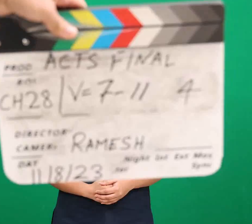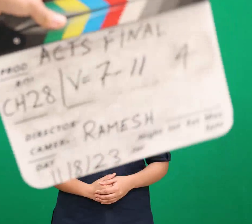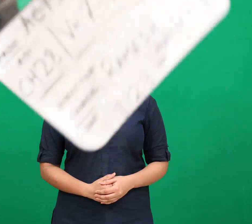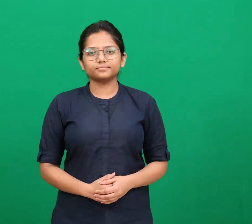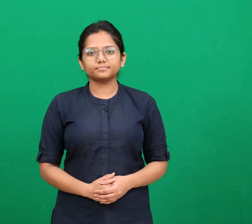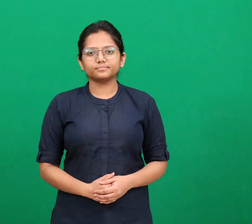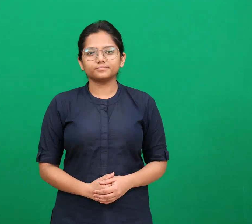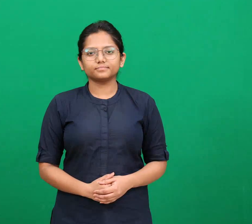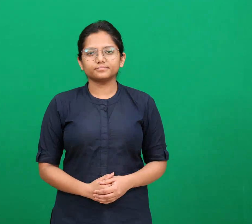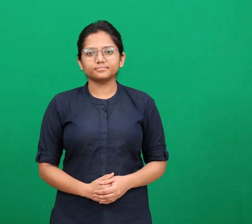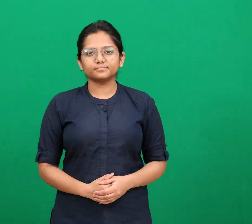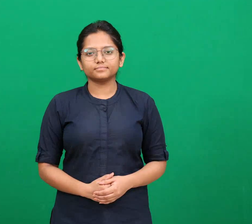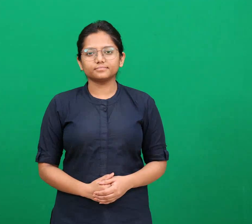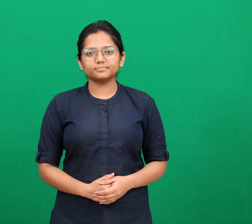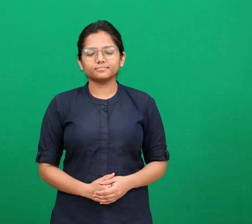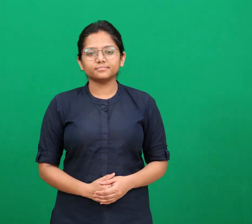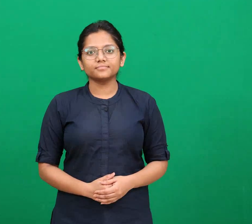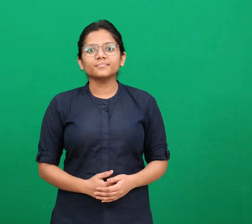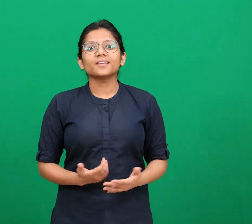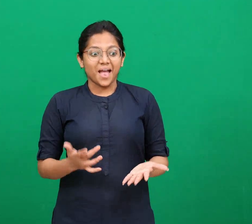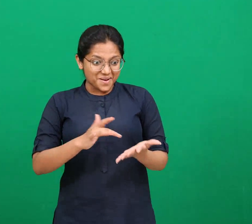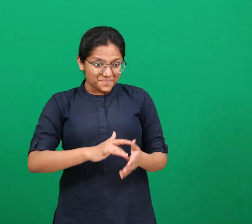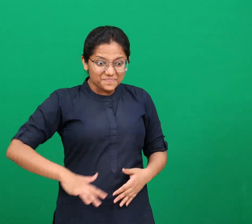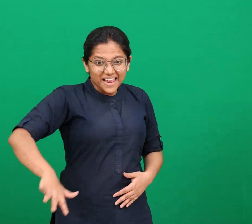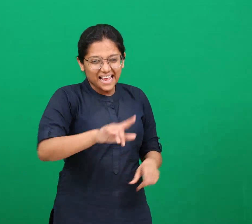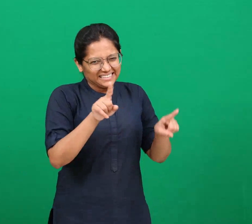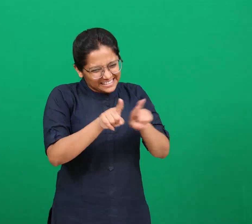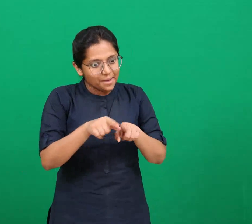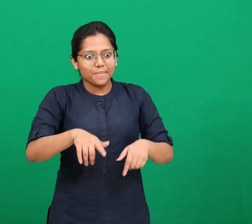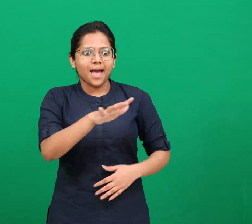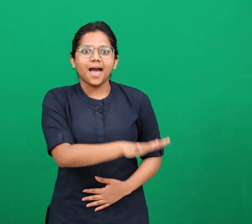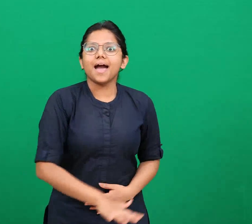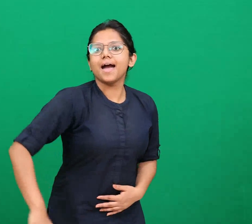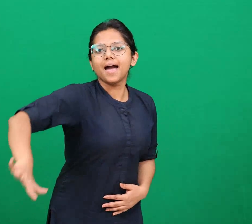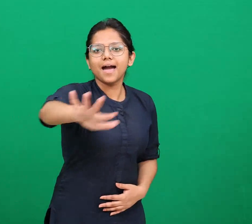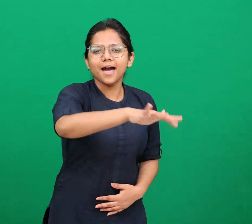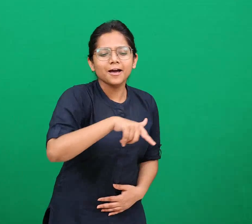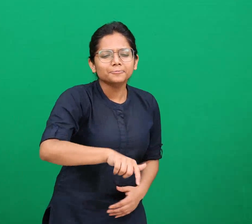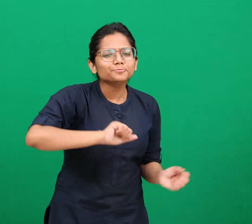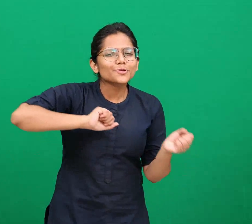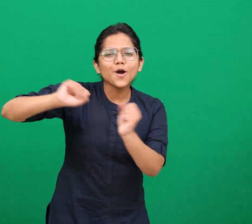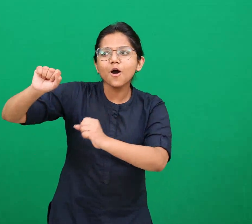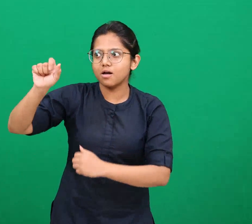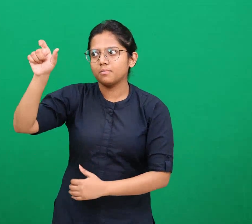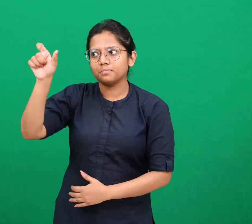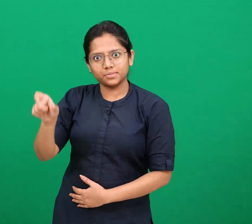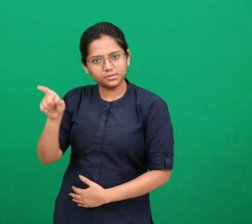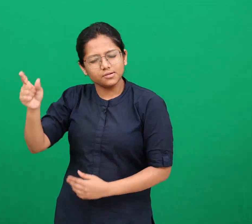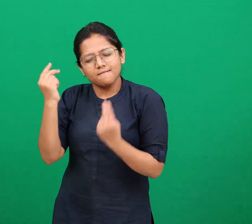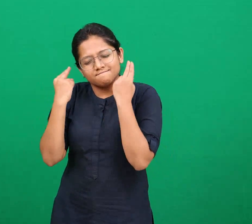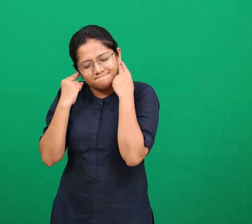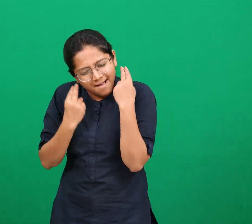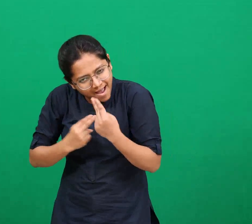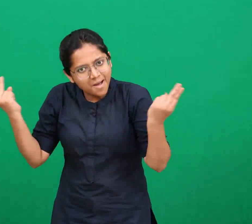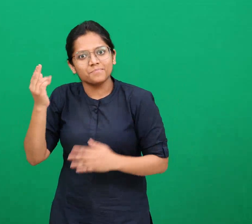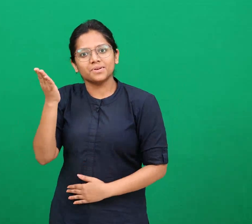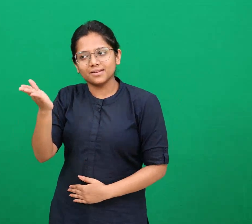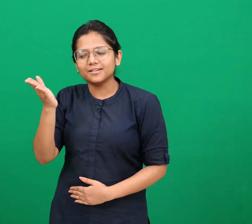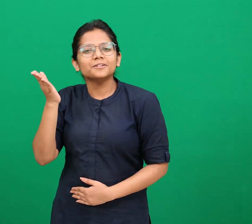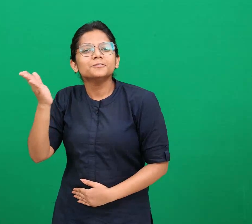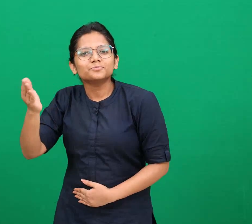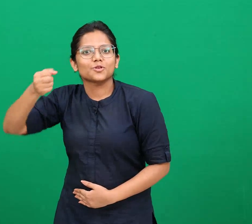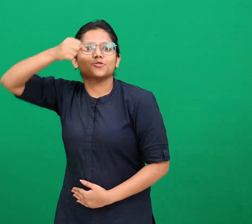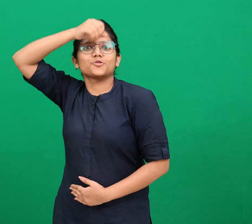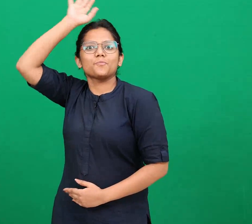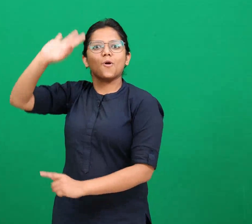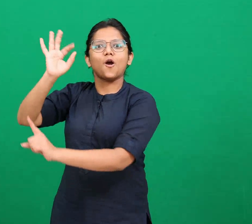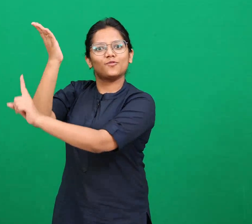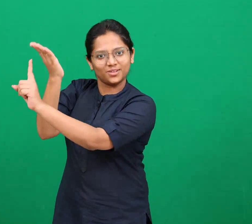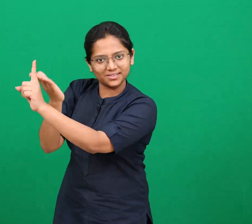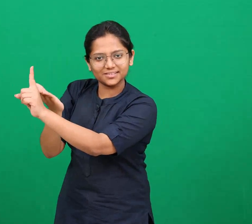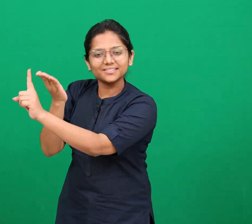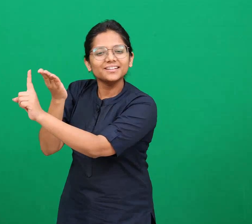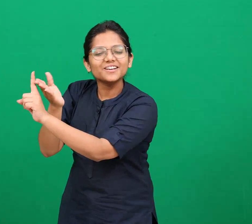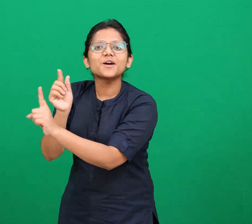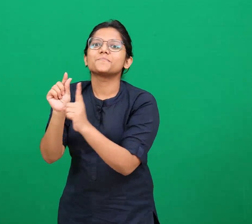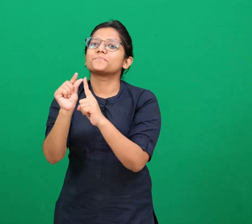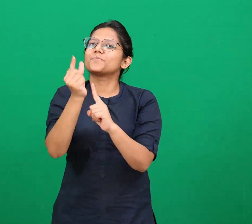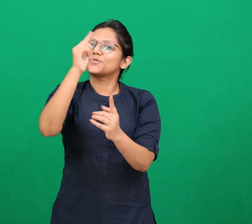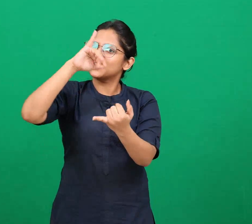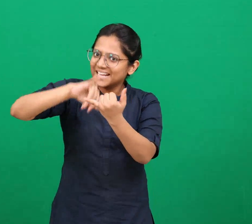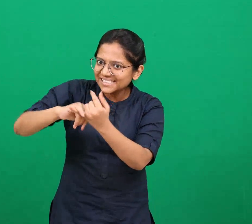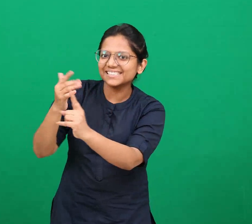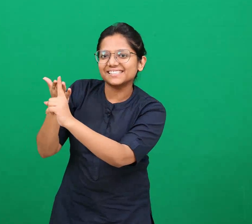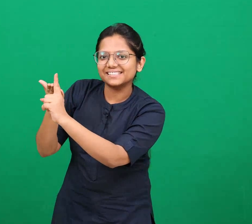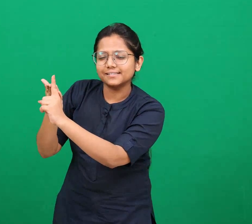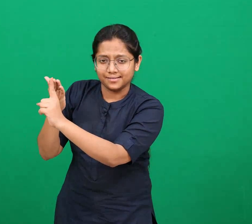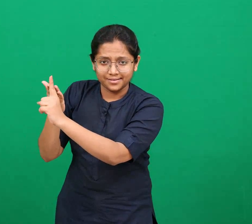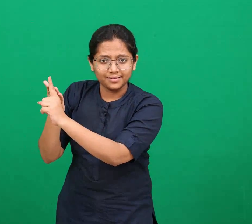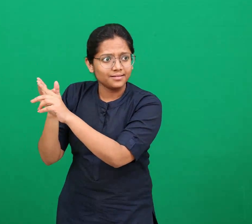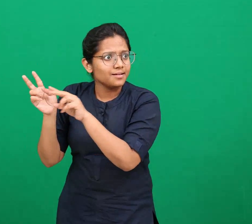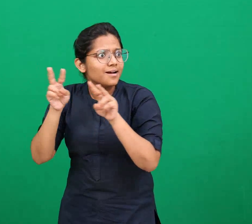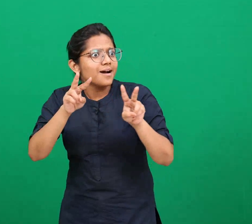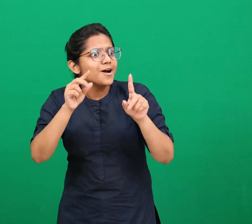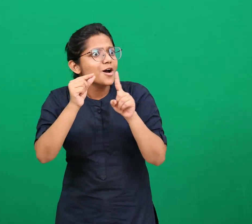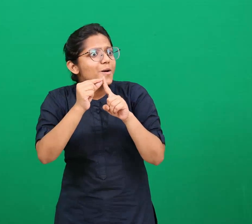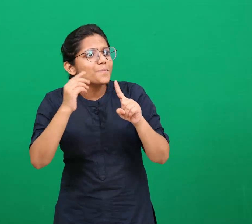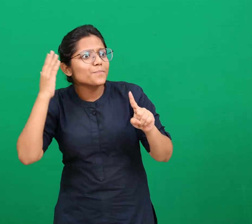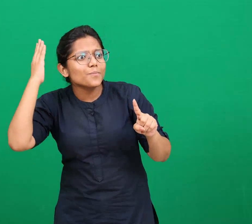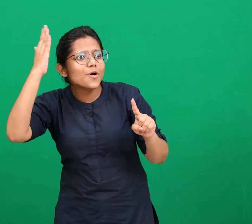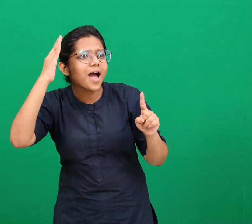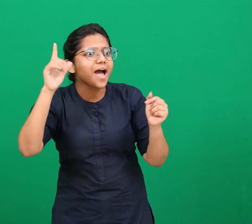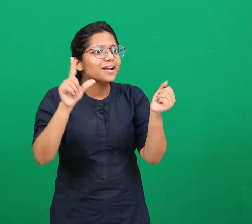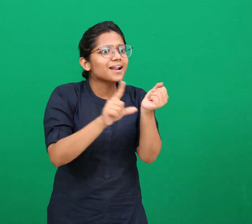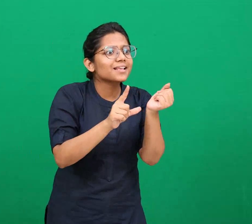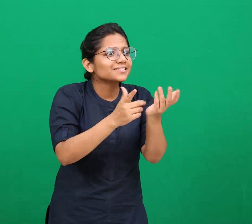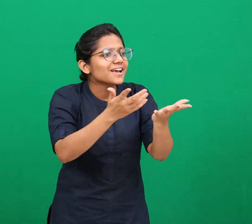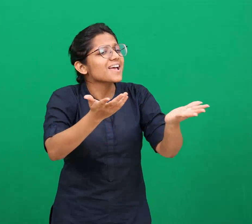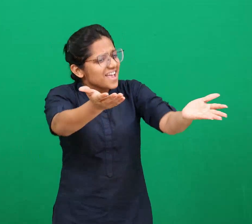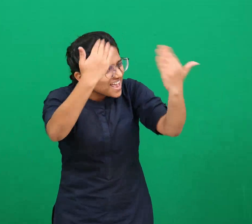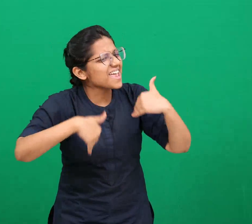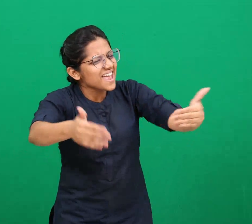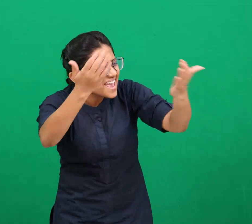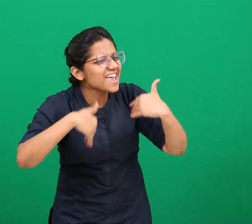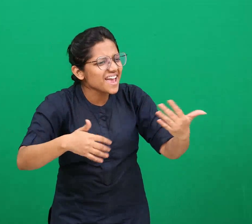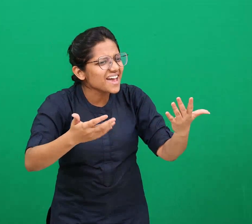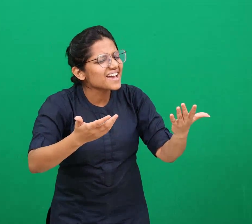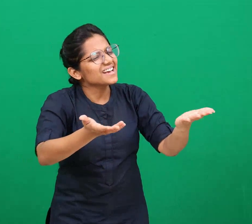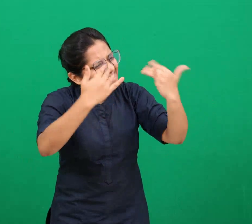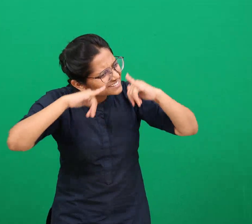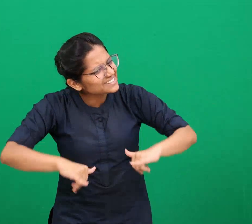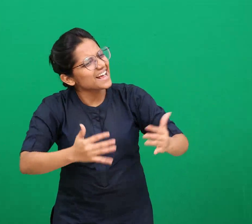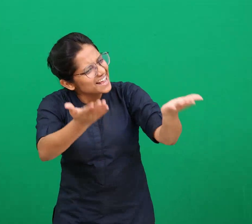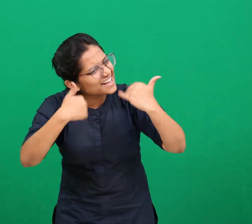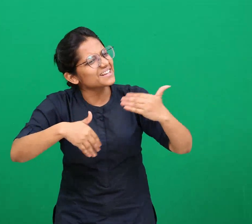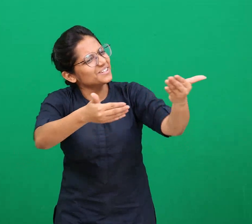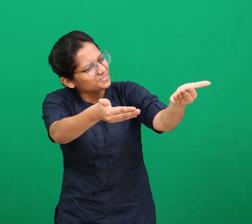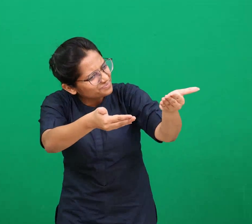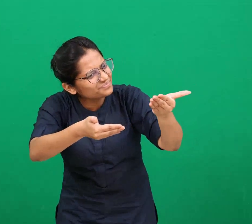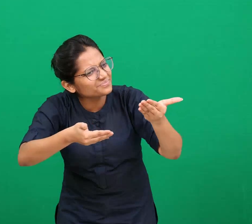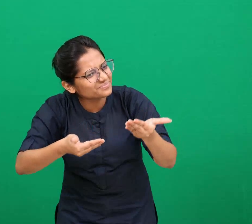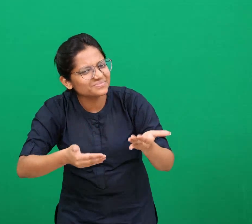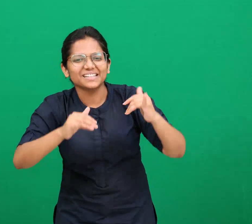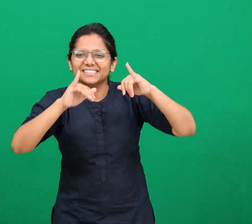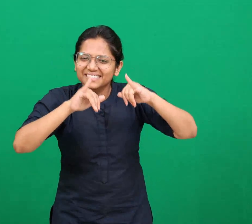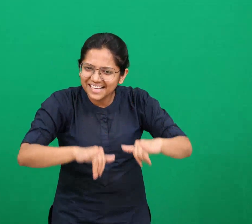Nearby stood an estate belonging to Publius, the chief official of the island.